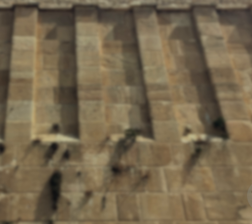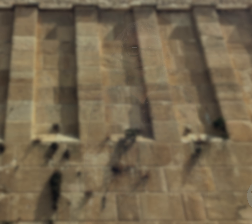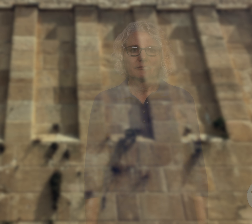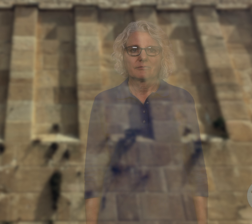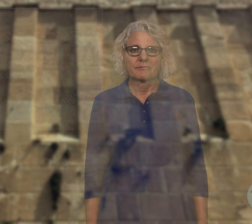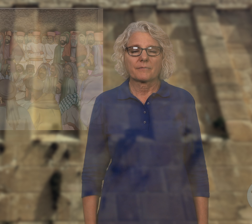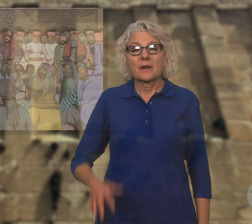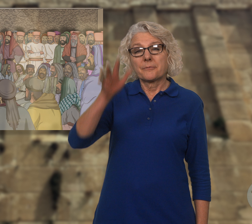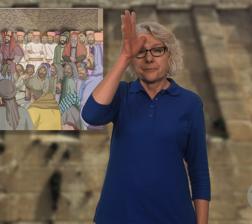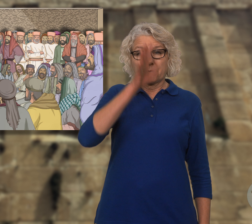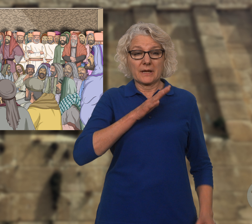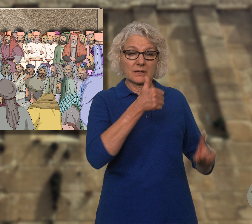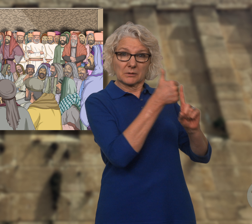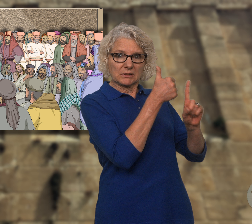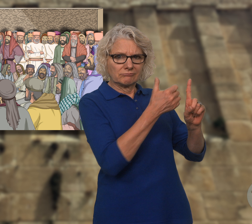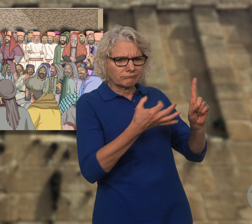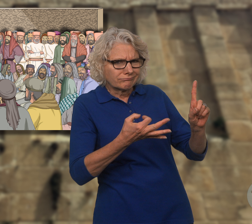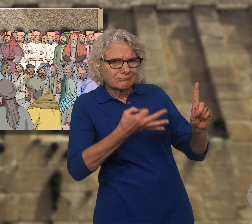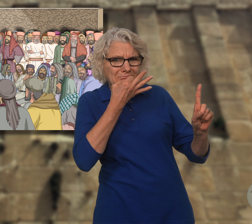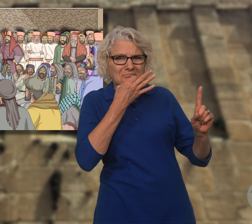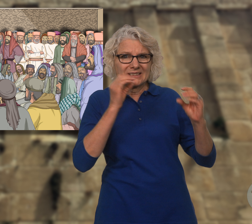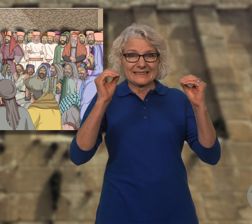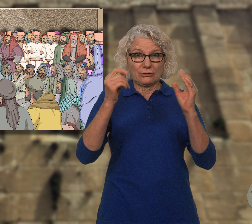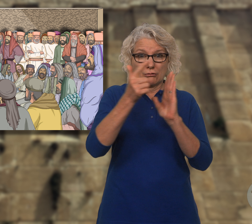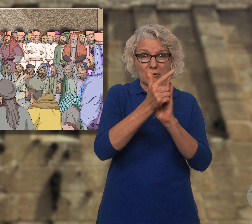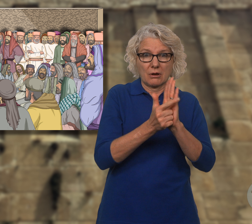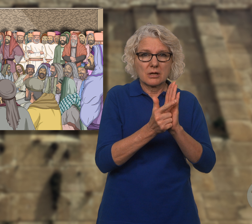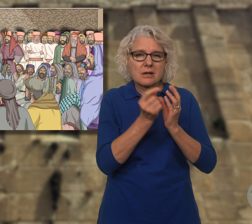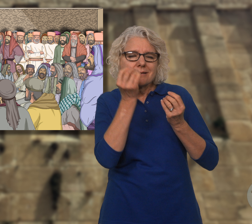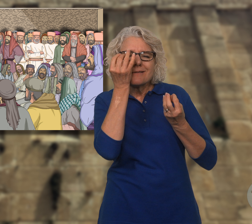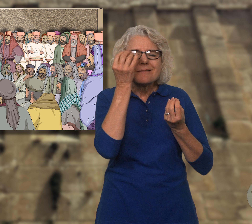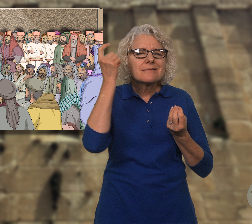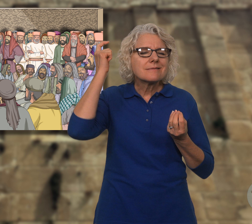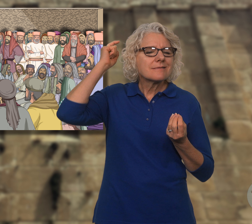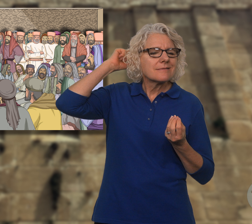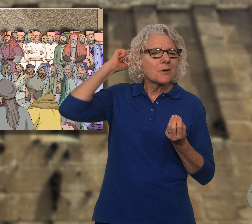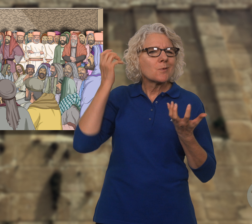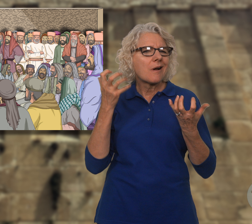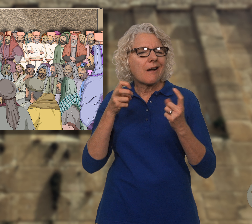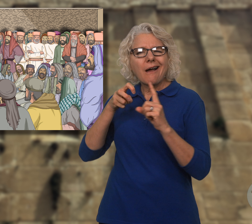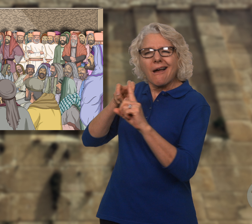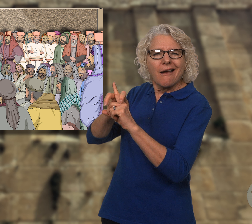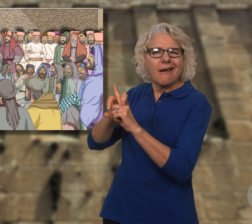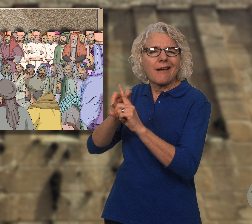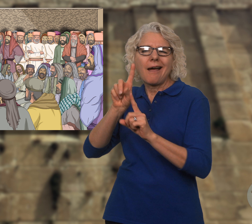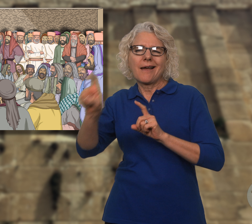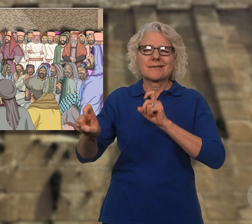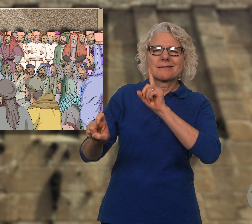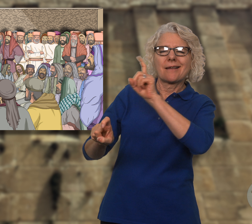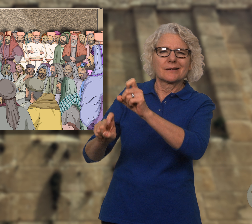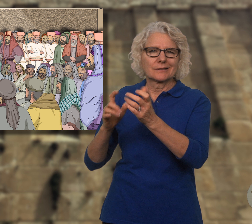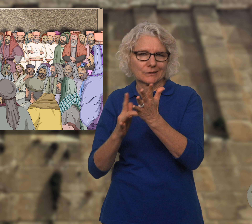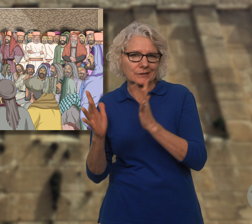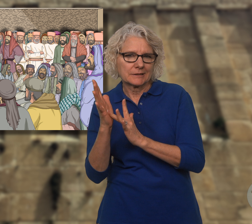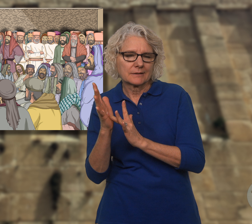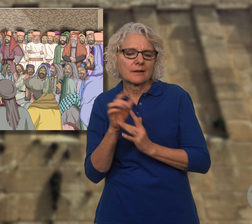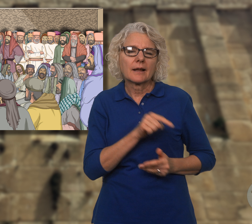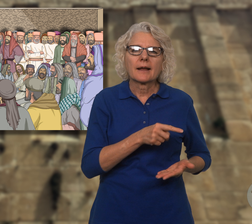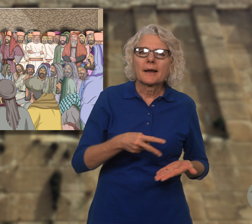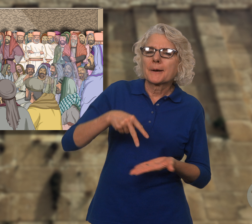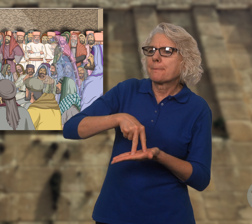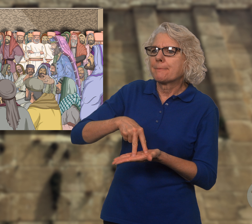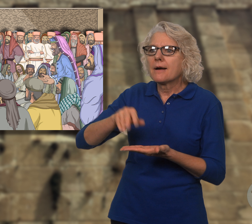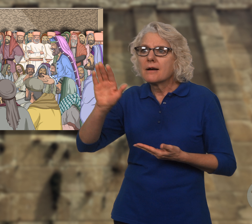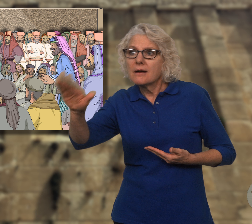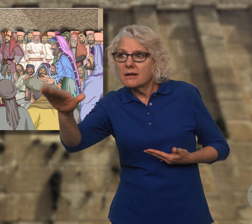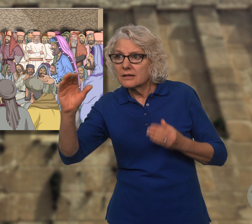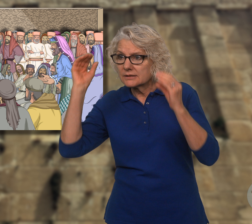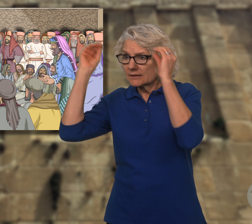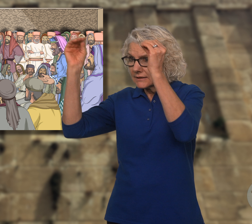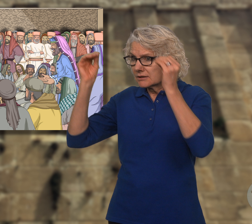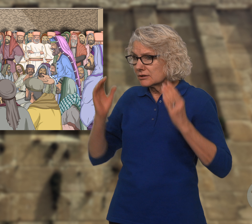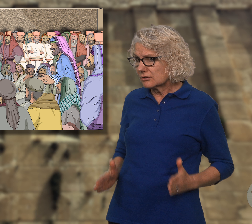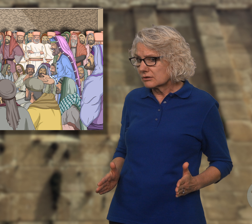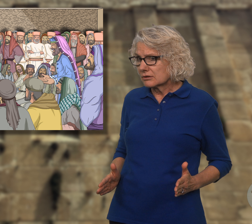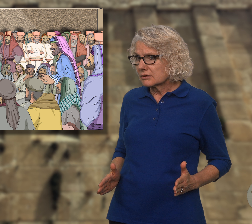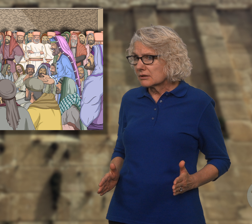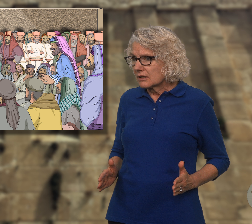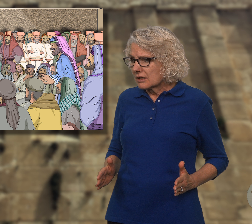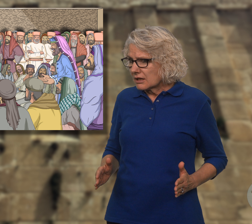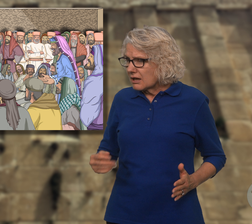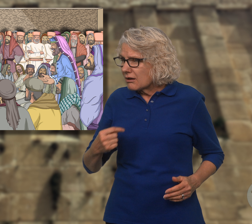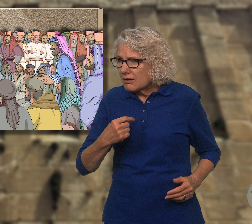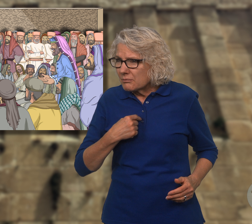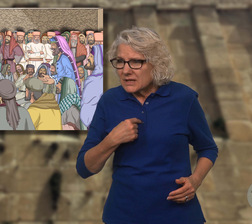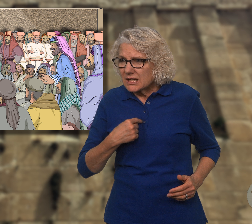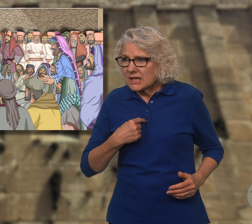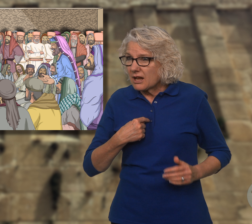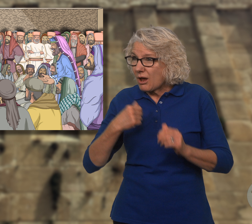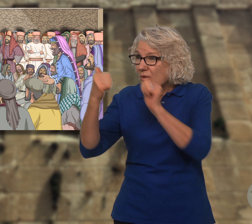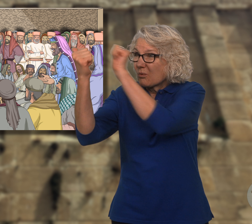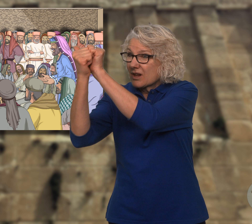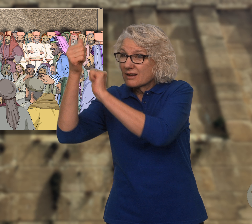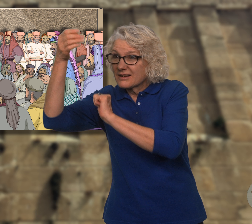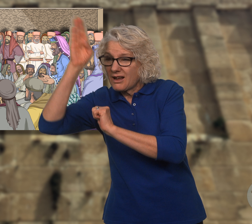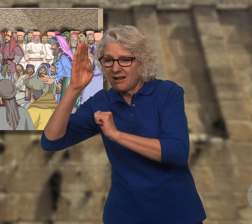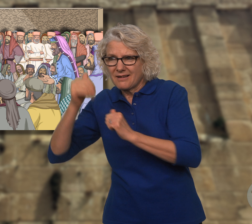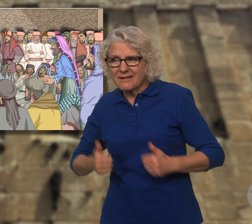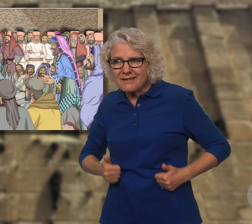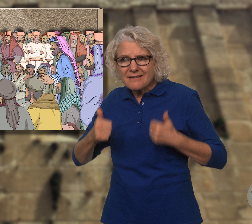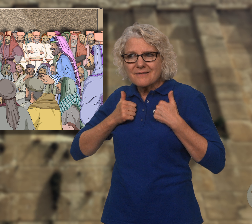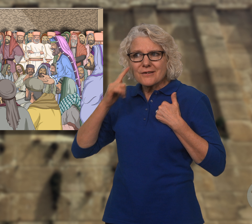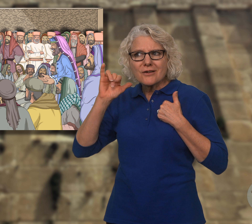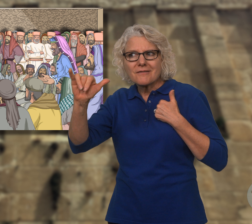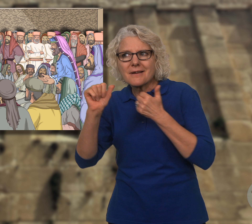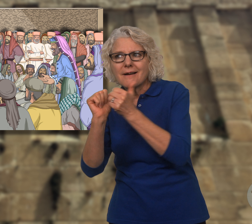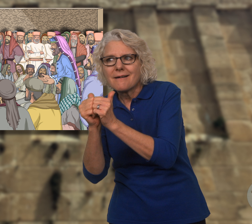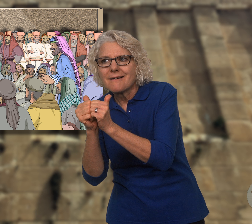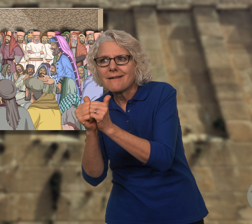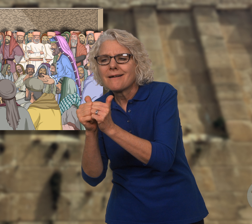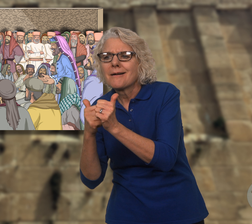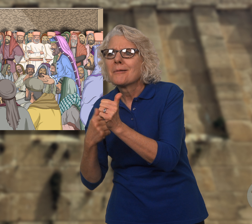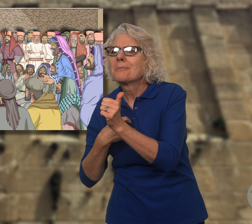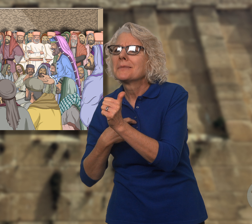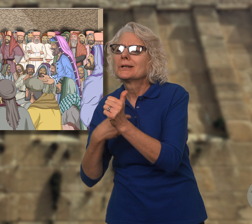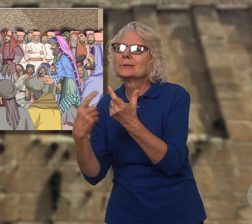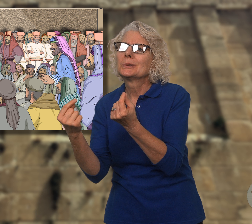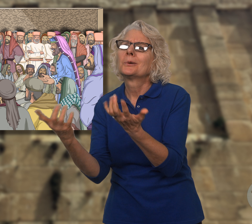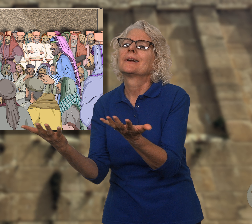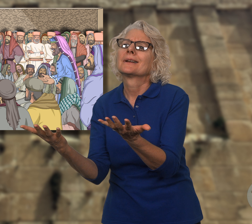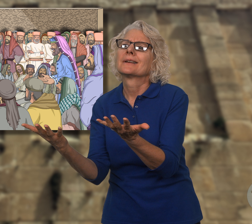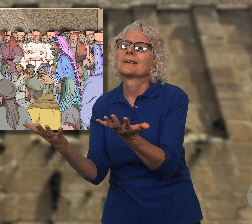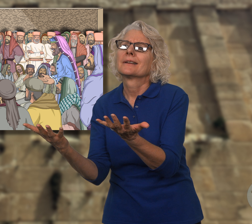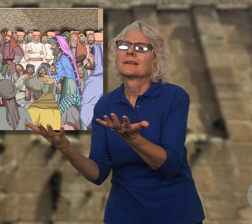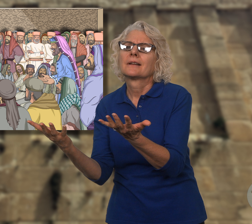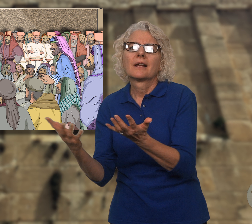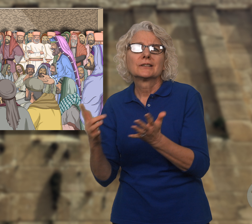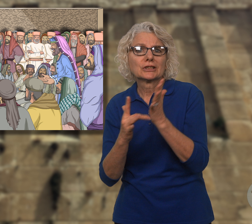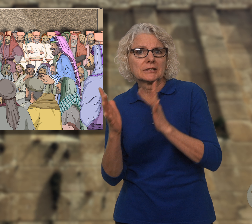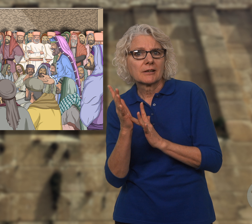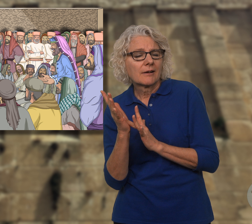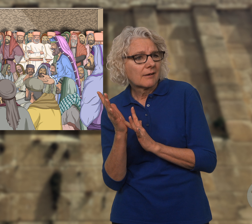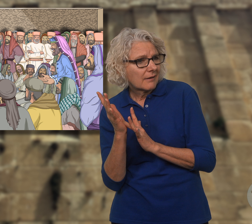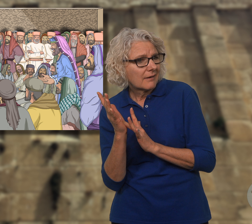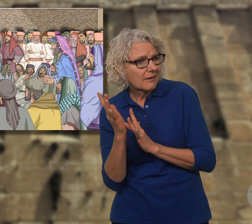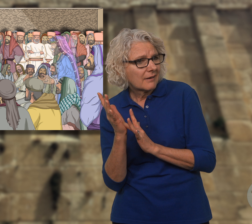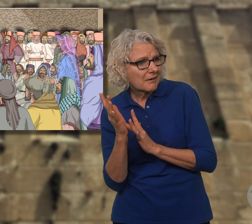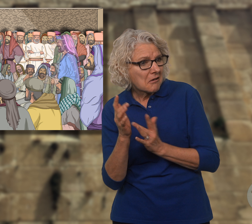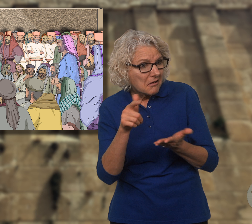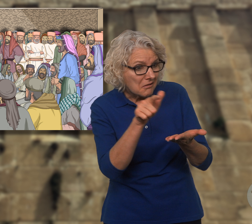One day an expert in the law stood up to test Him. “Teacher,” he asked, “what must I do to inherit eternal life?”